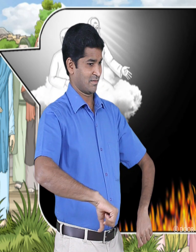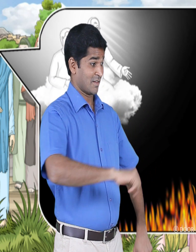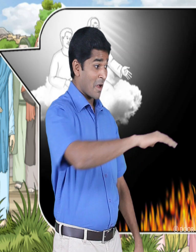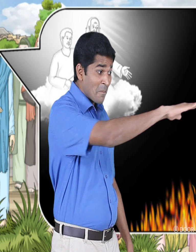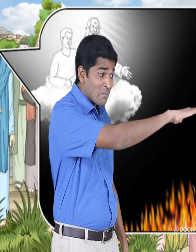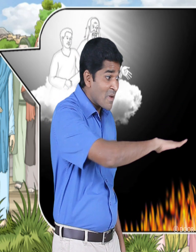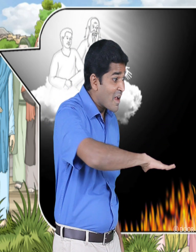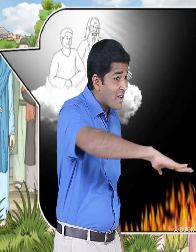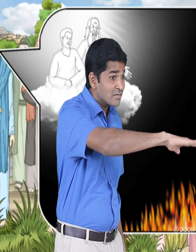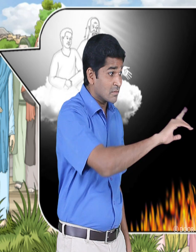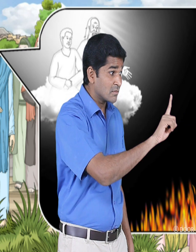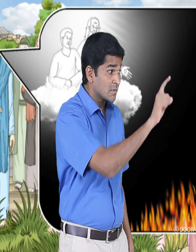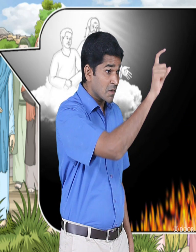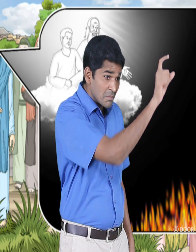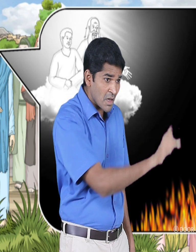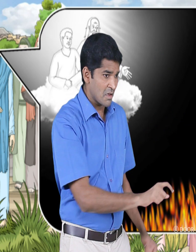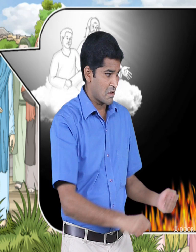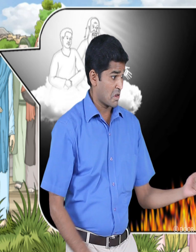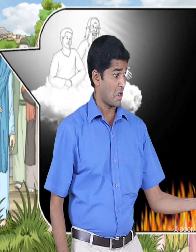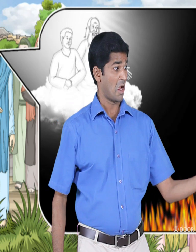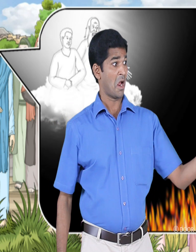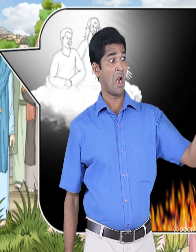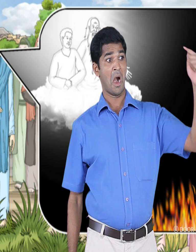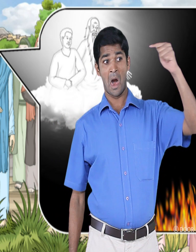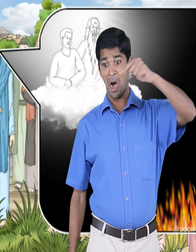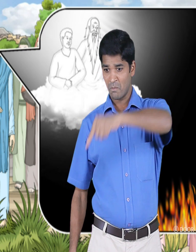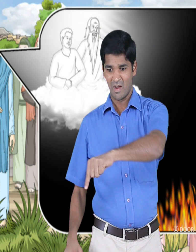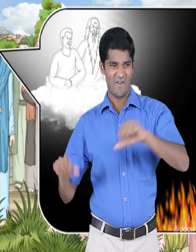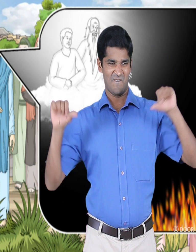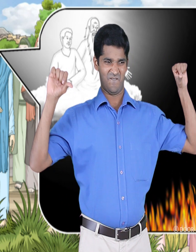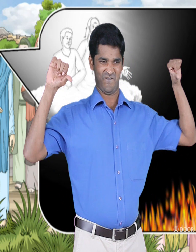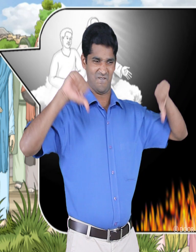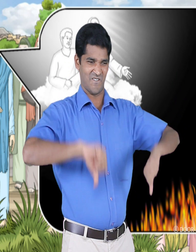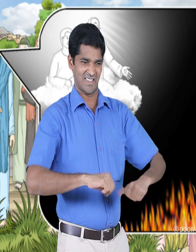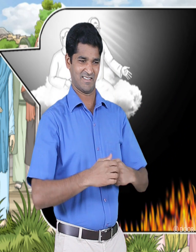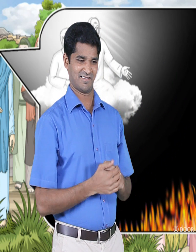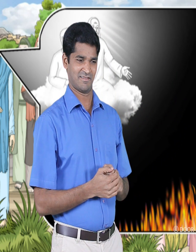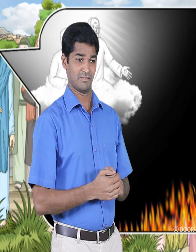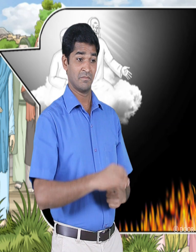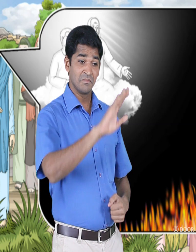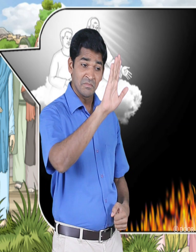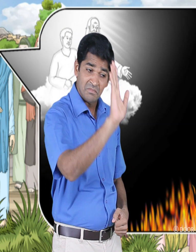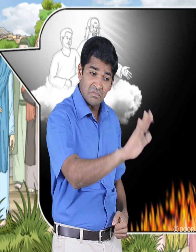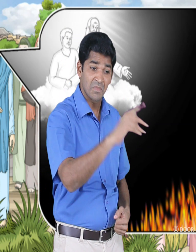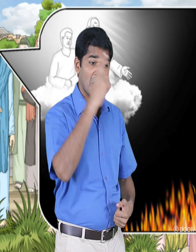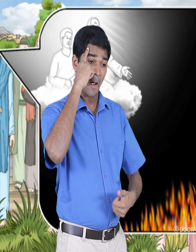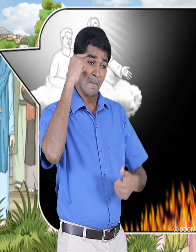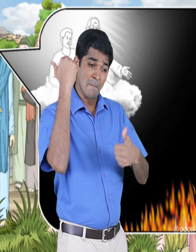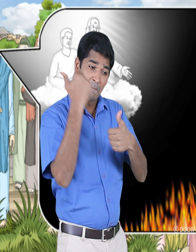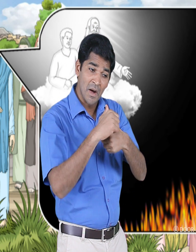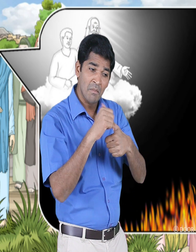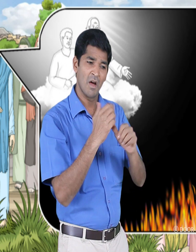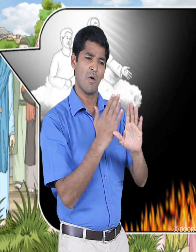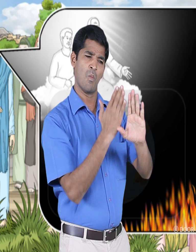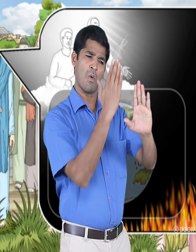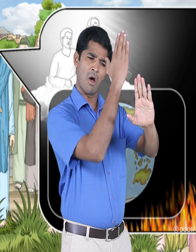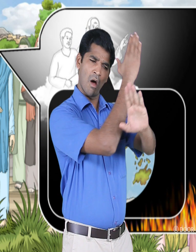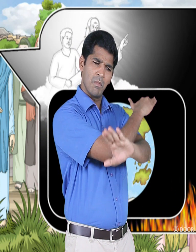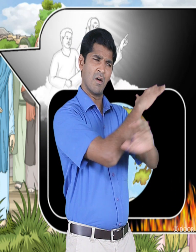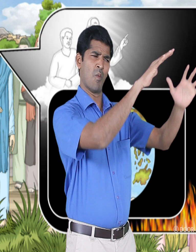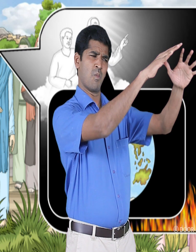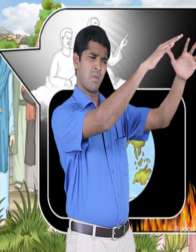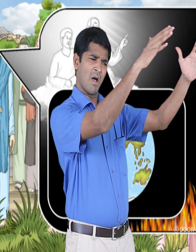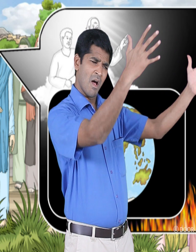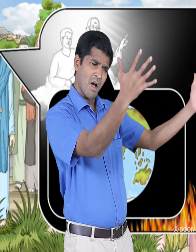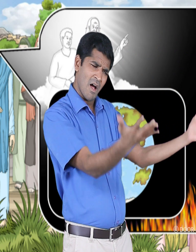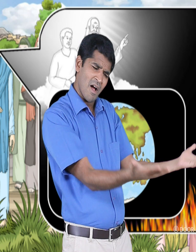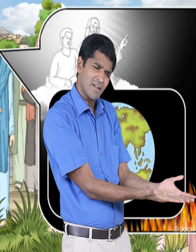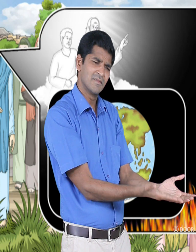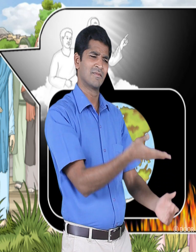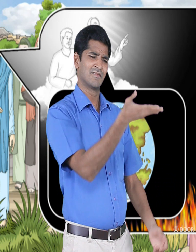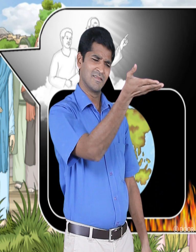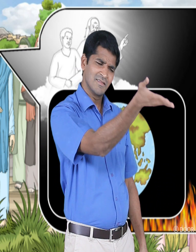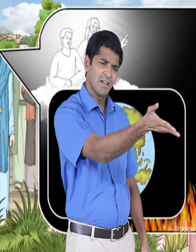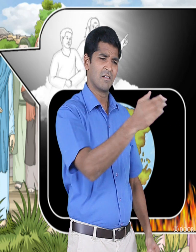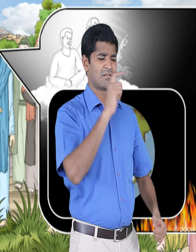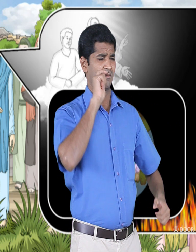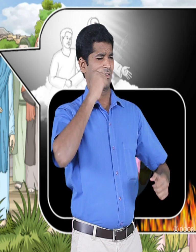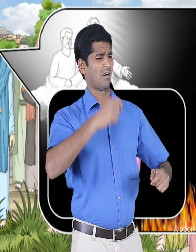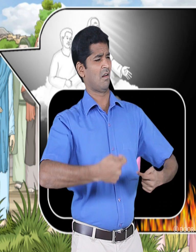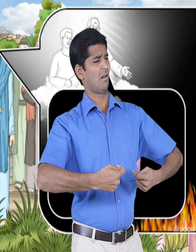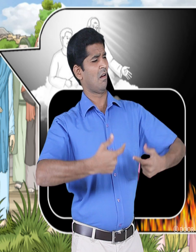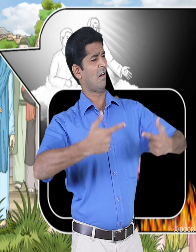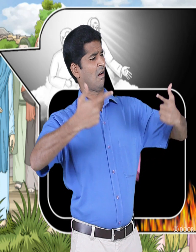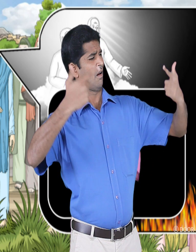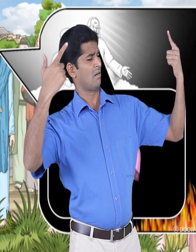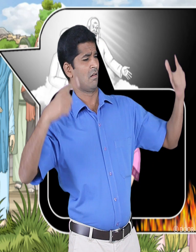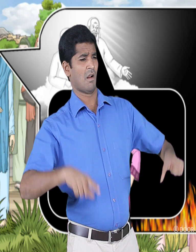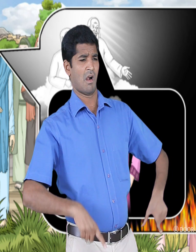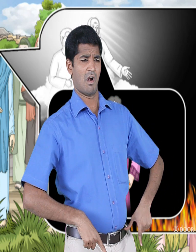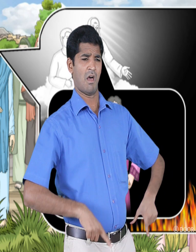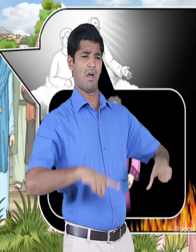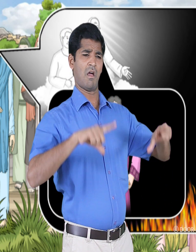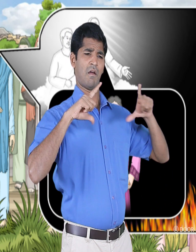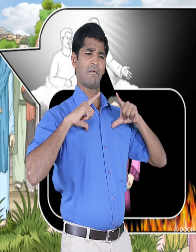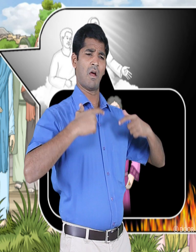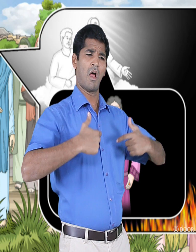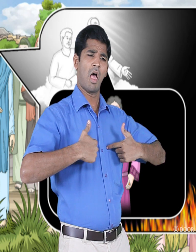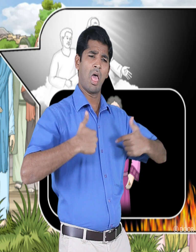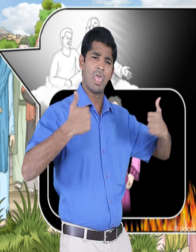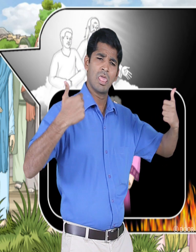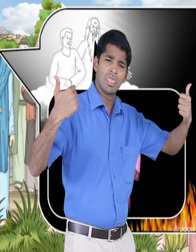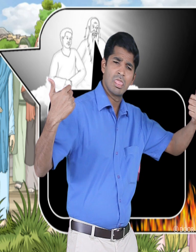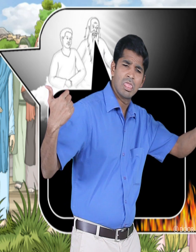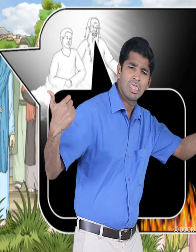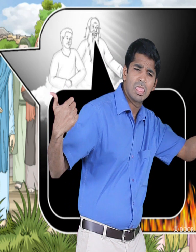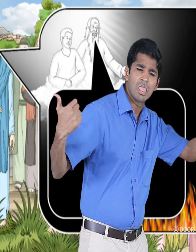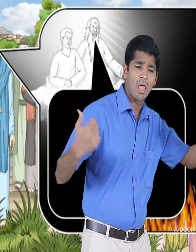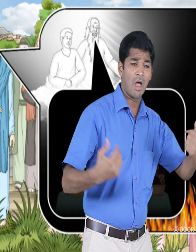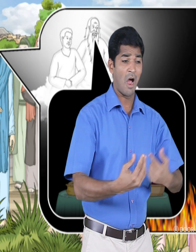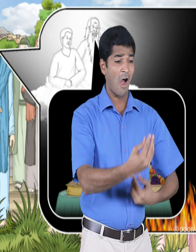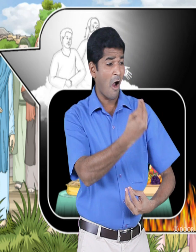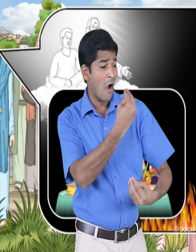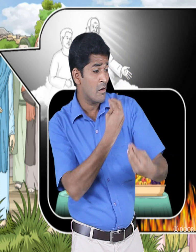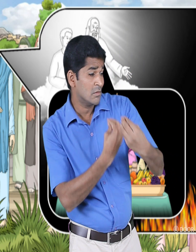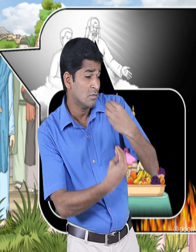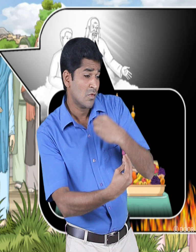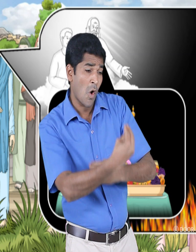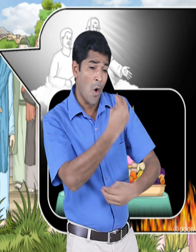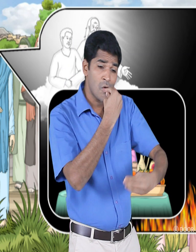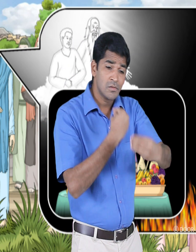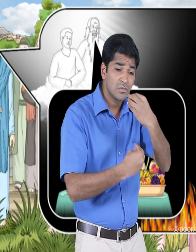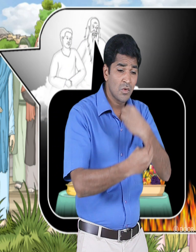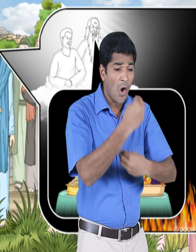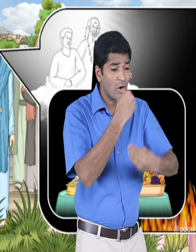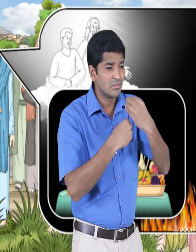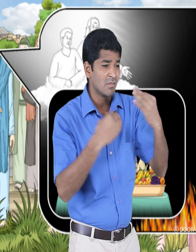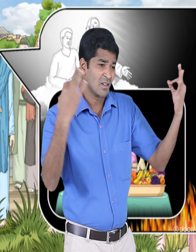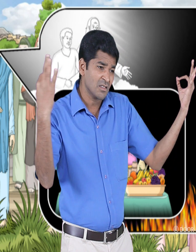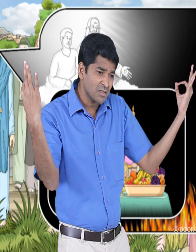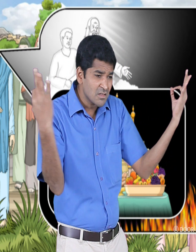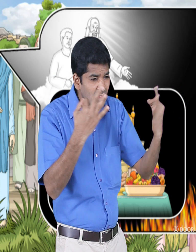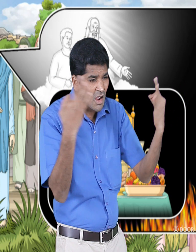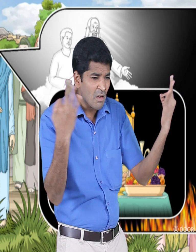But now he is comforted here, while you are in agony.